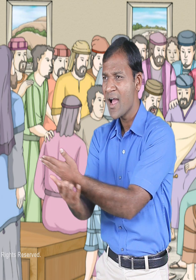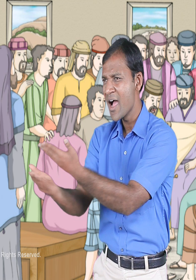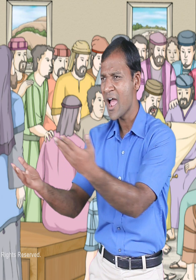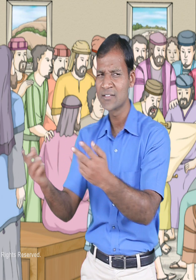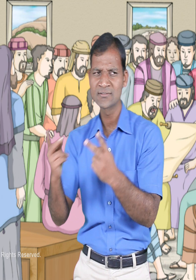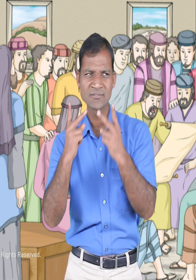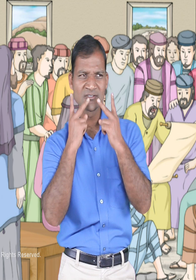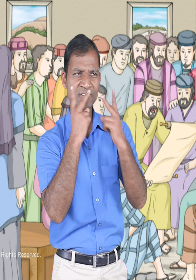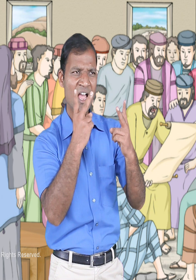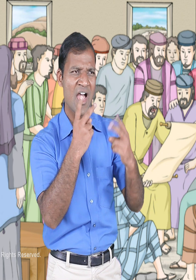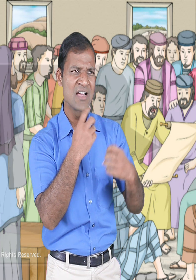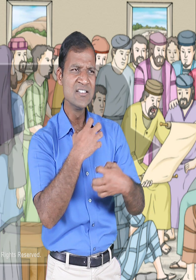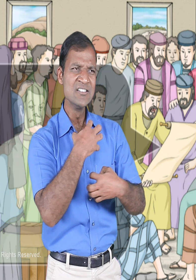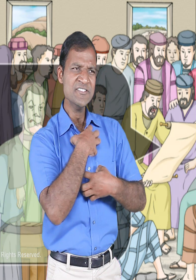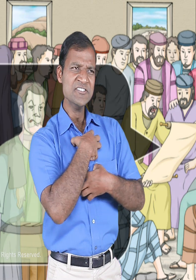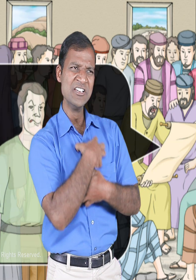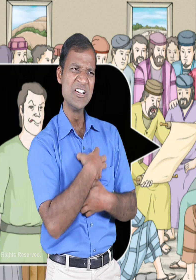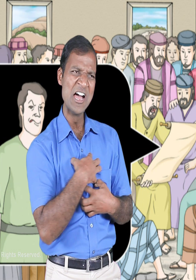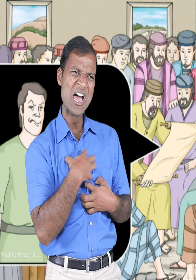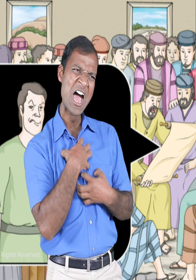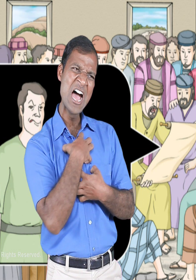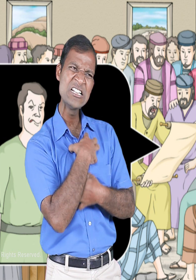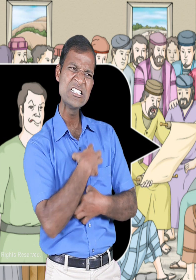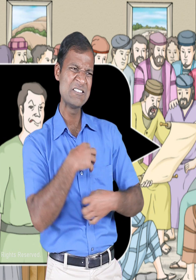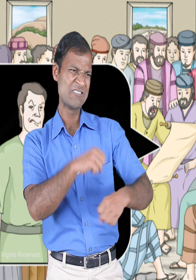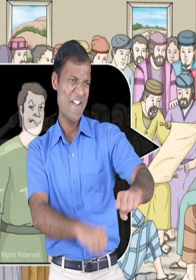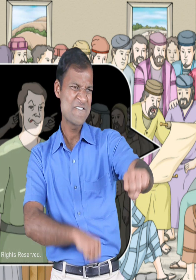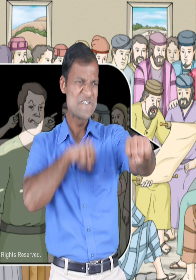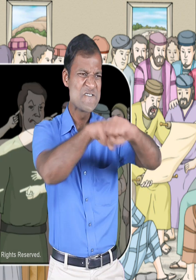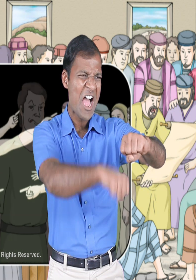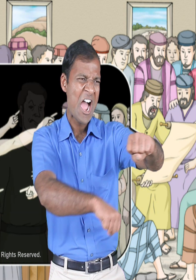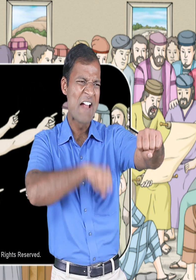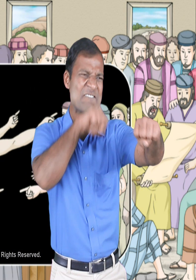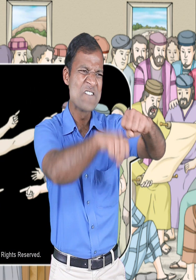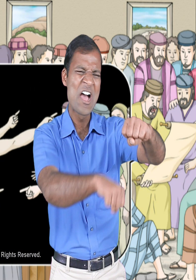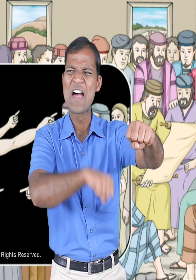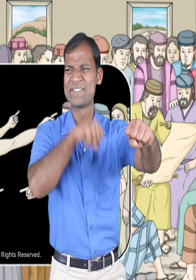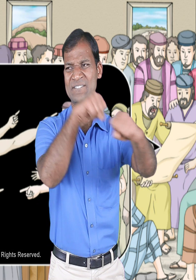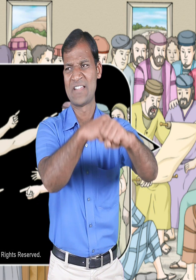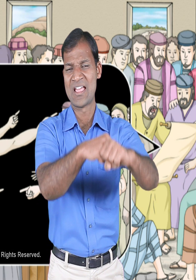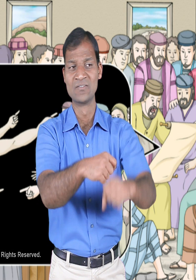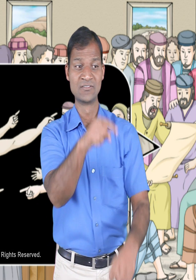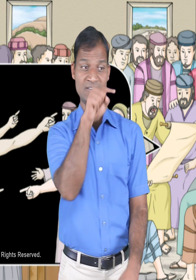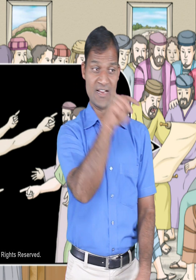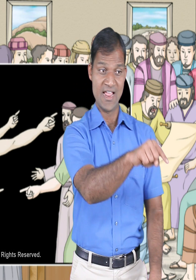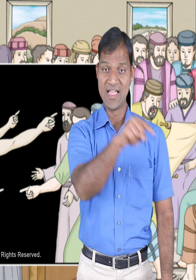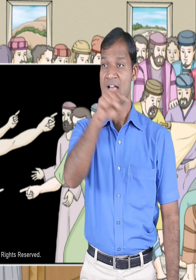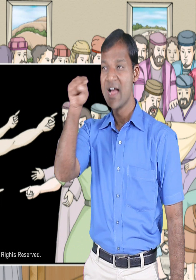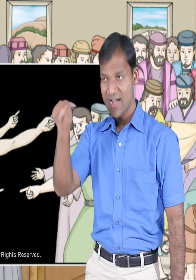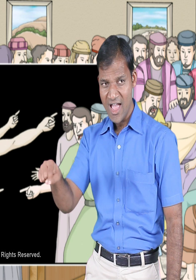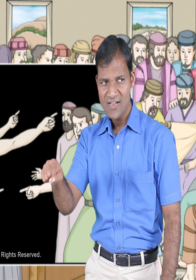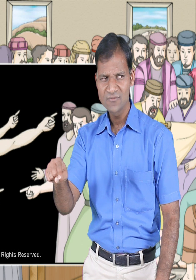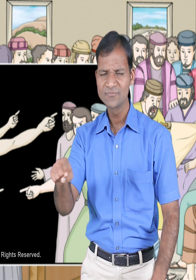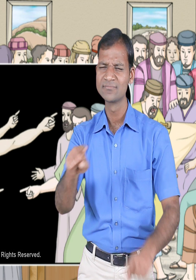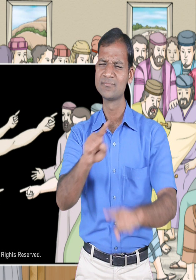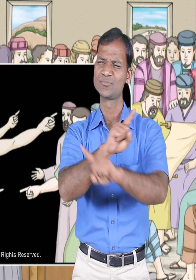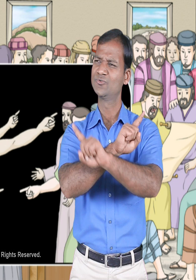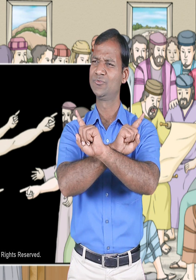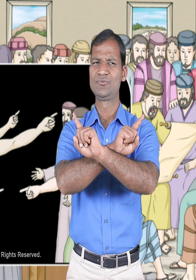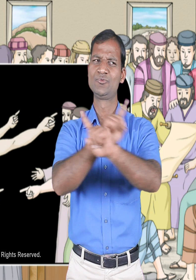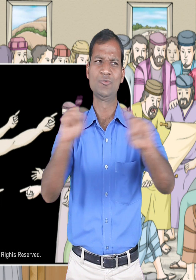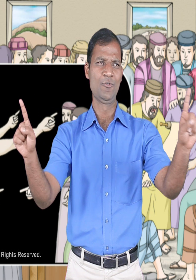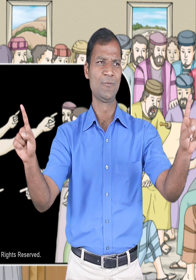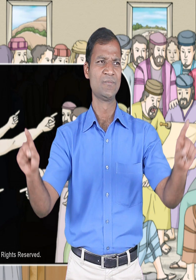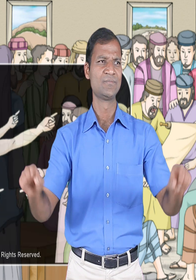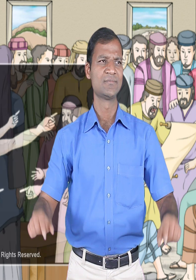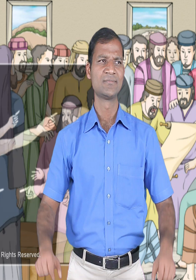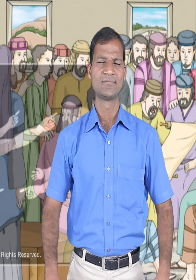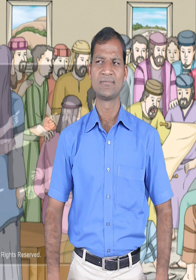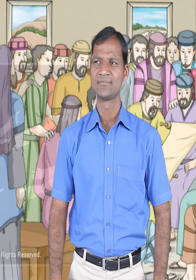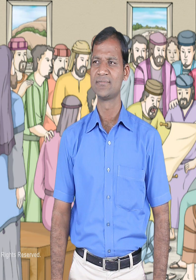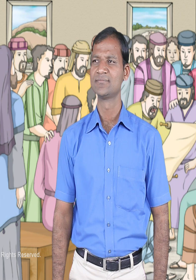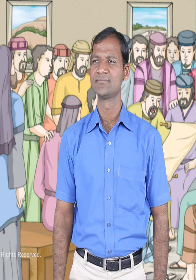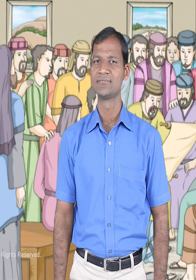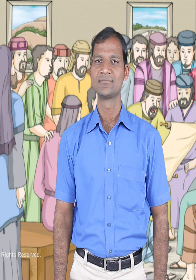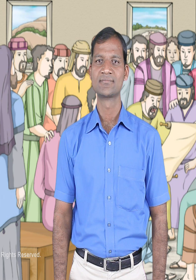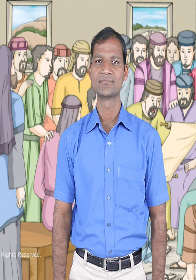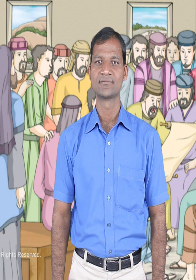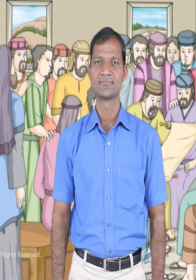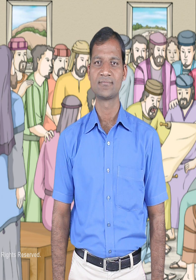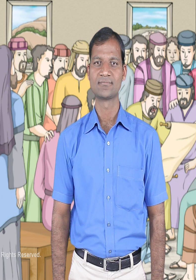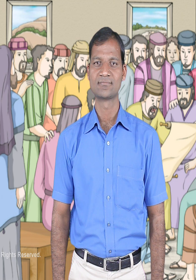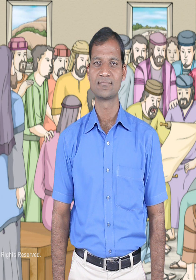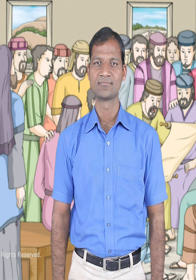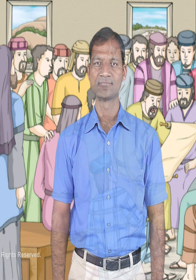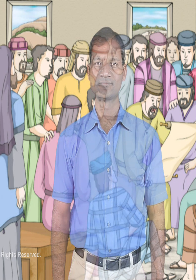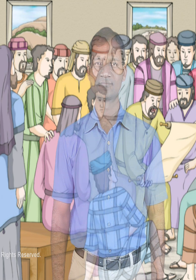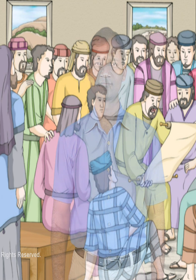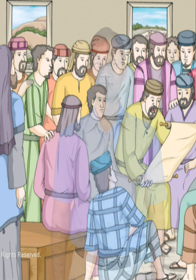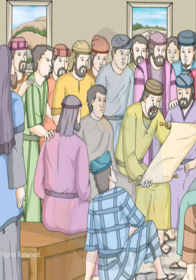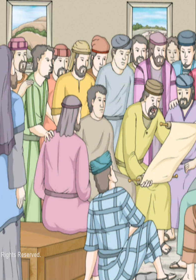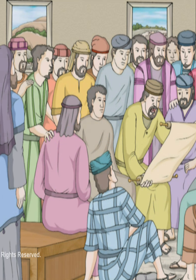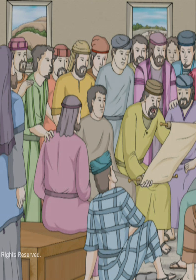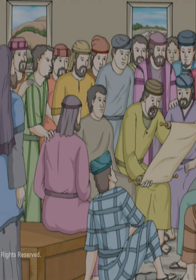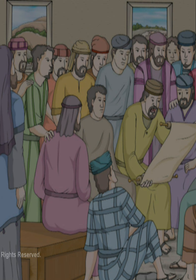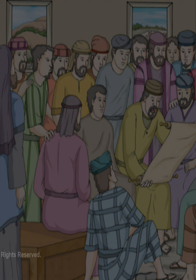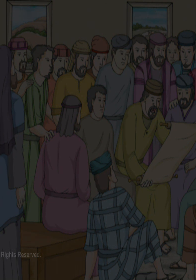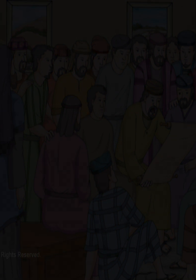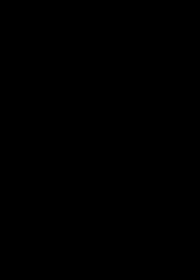Let us not become conceited, provoking and envying one another.